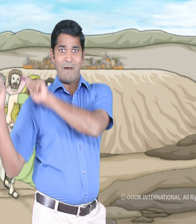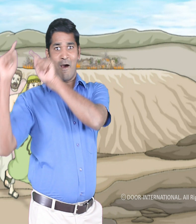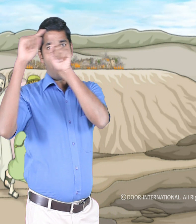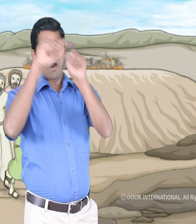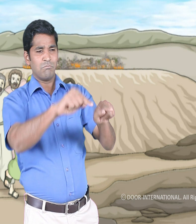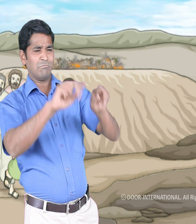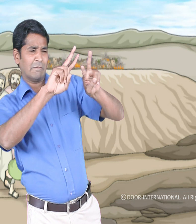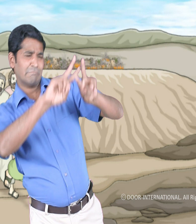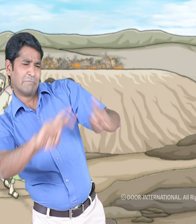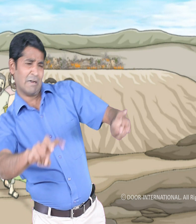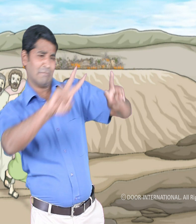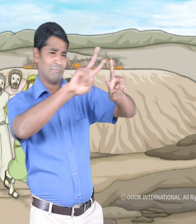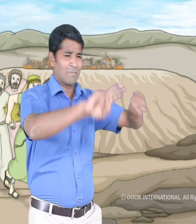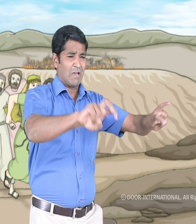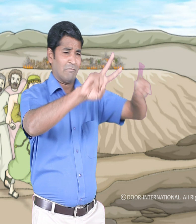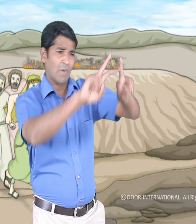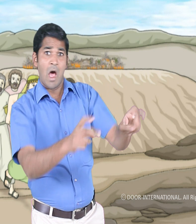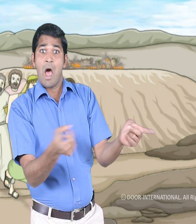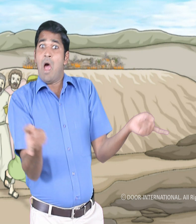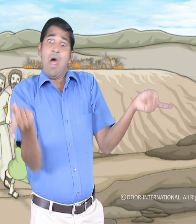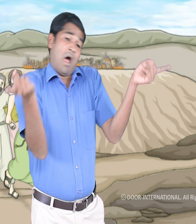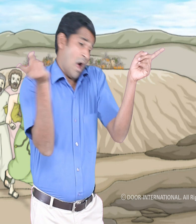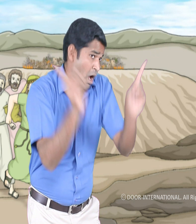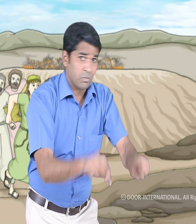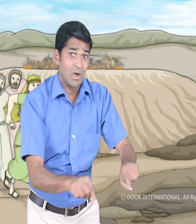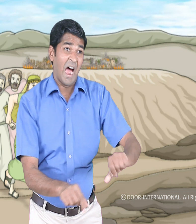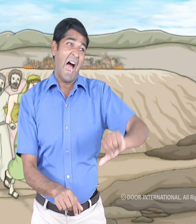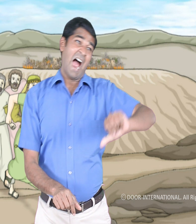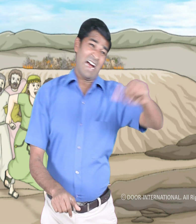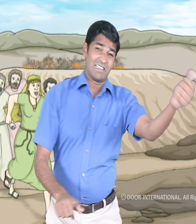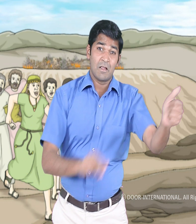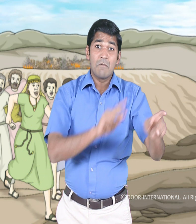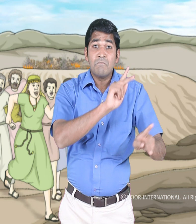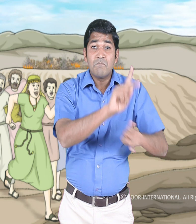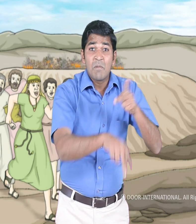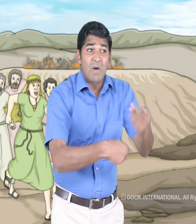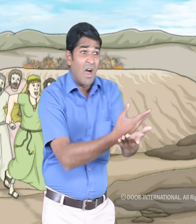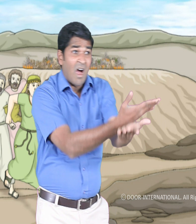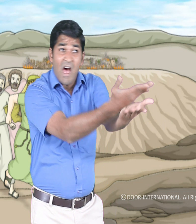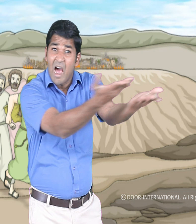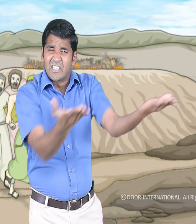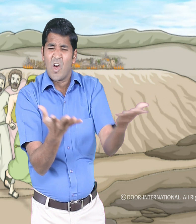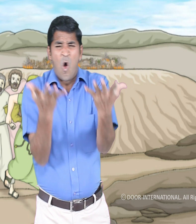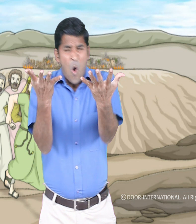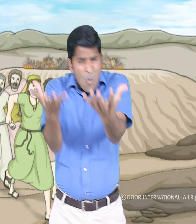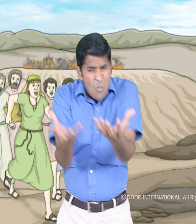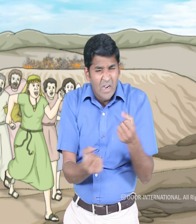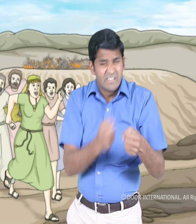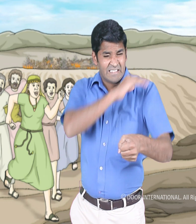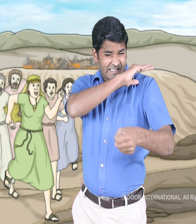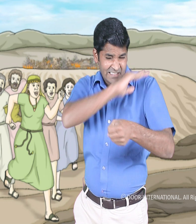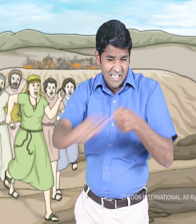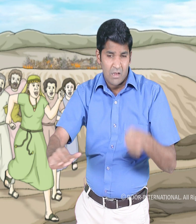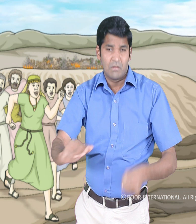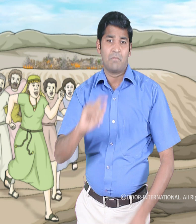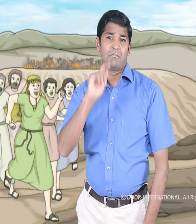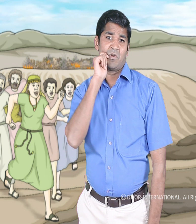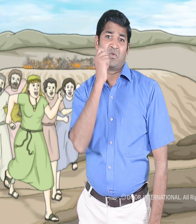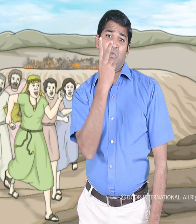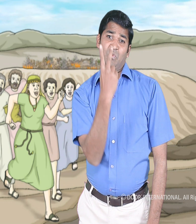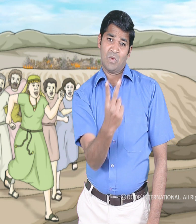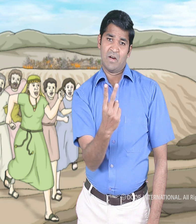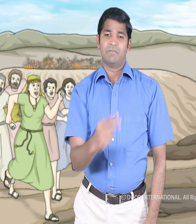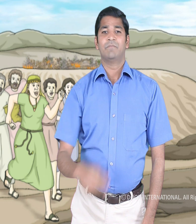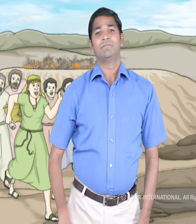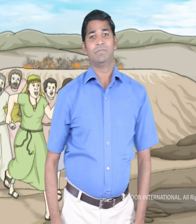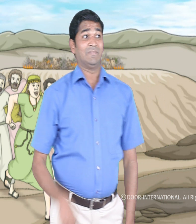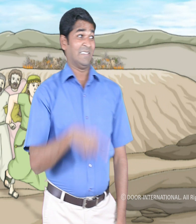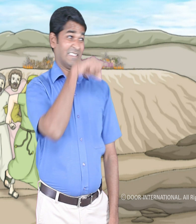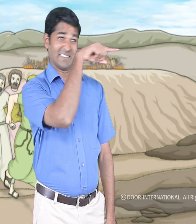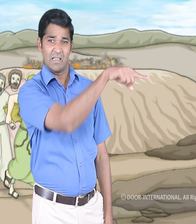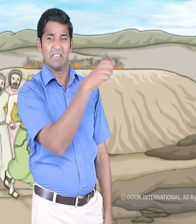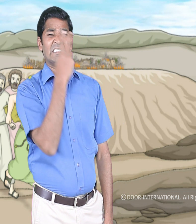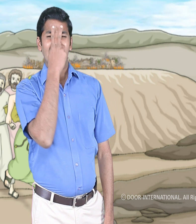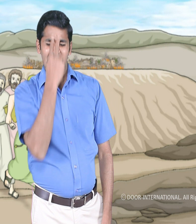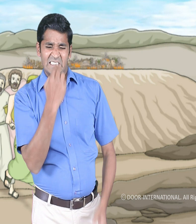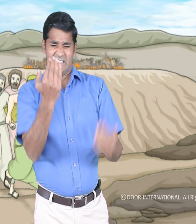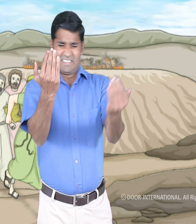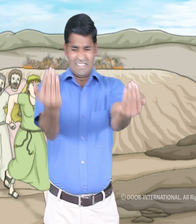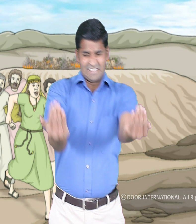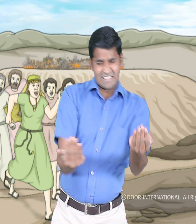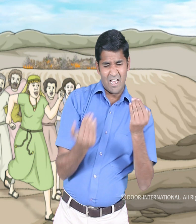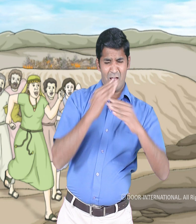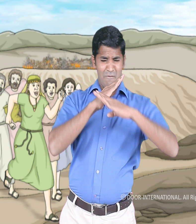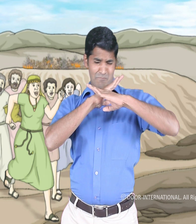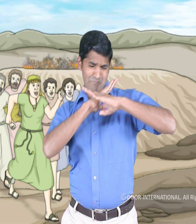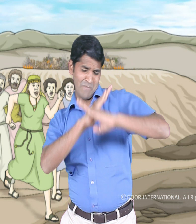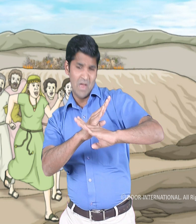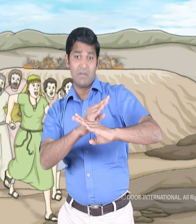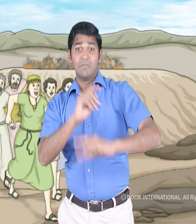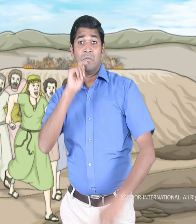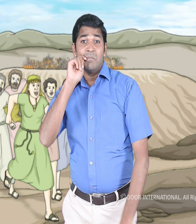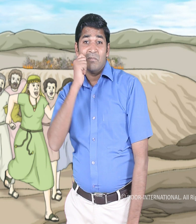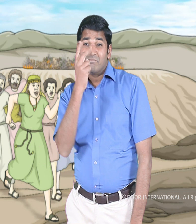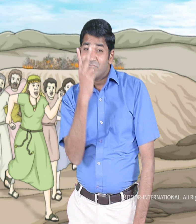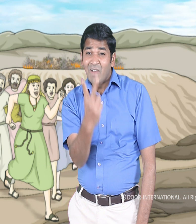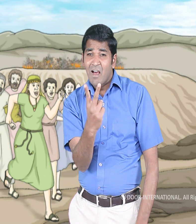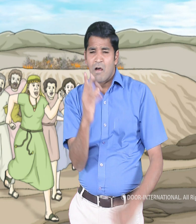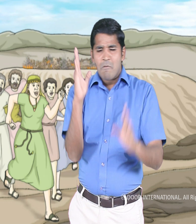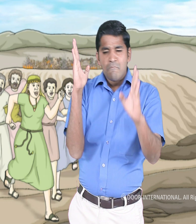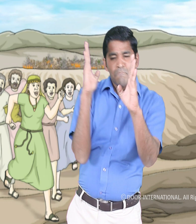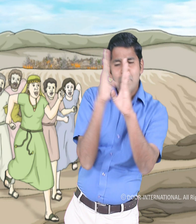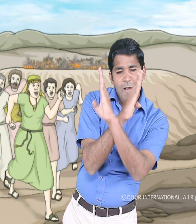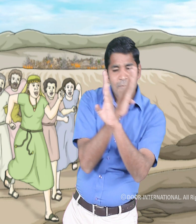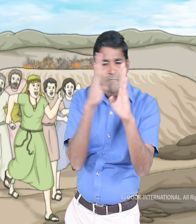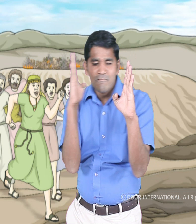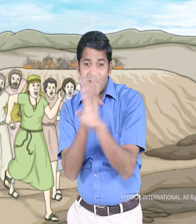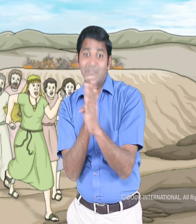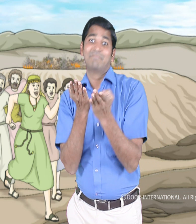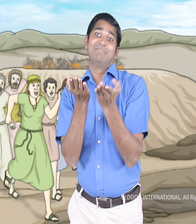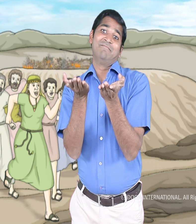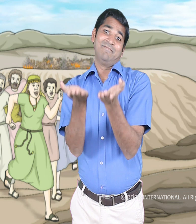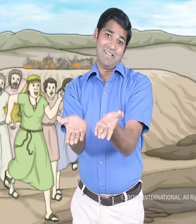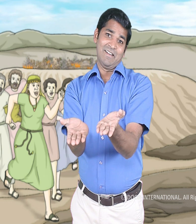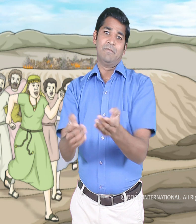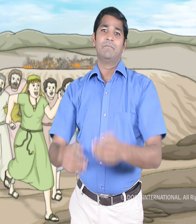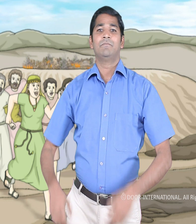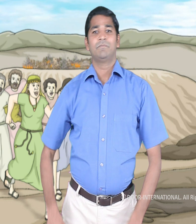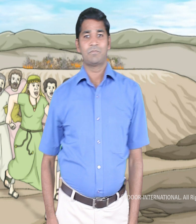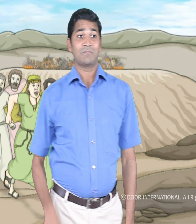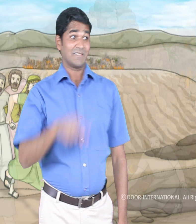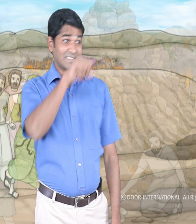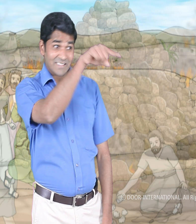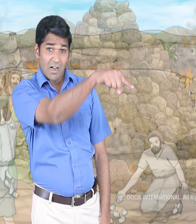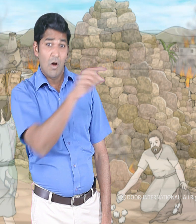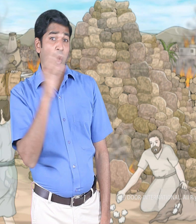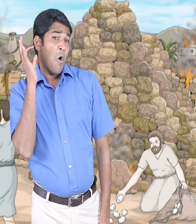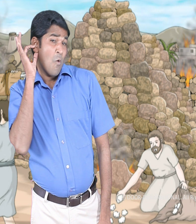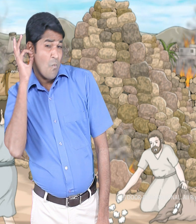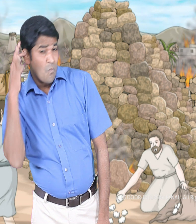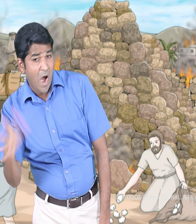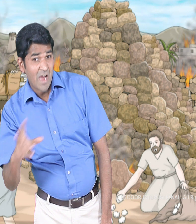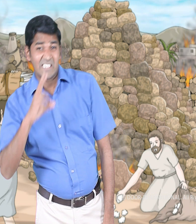They brought out her whole family and settled them outside the camp of Israel.